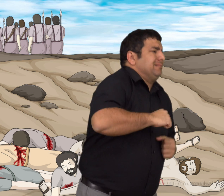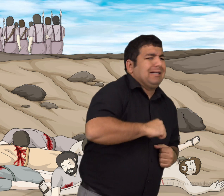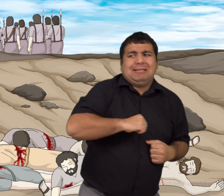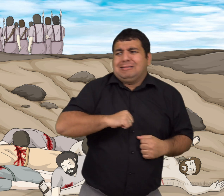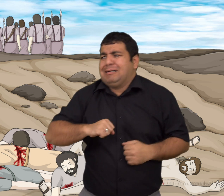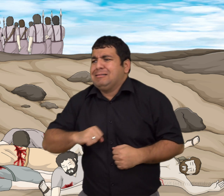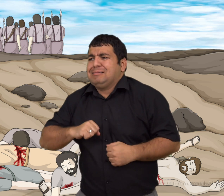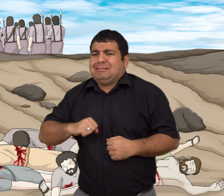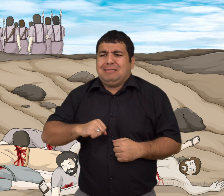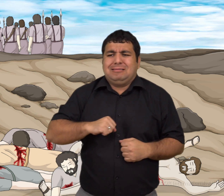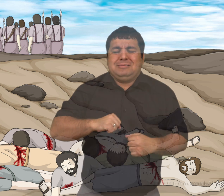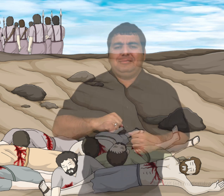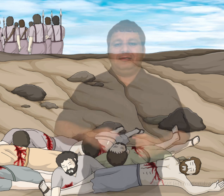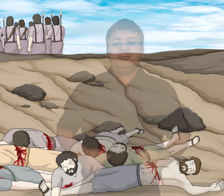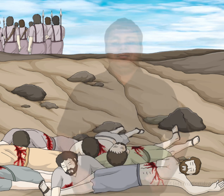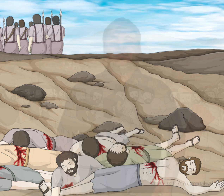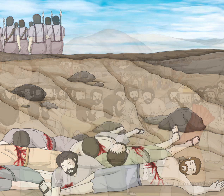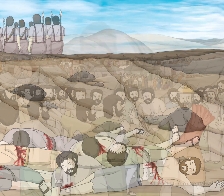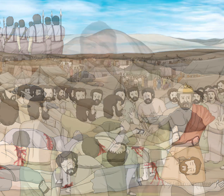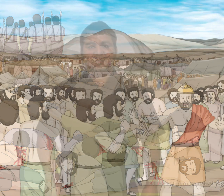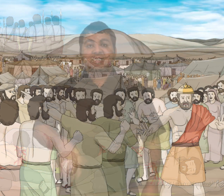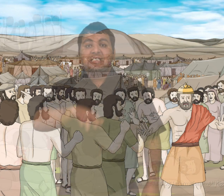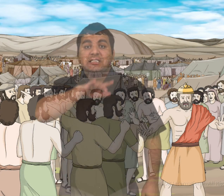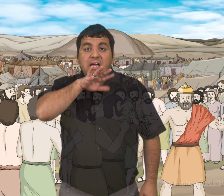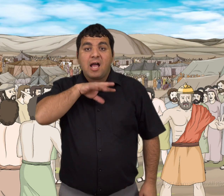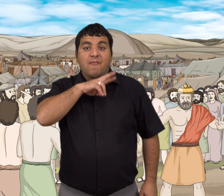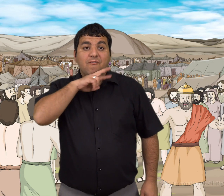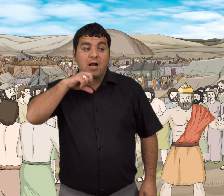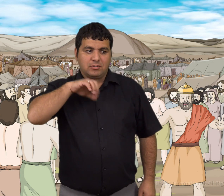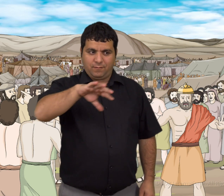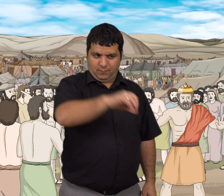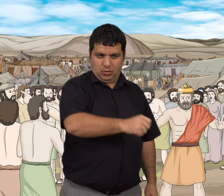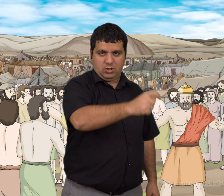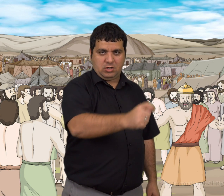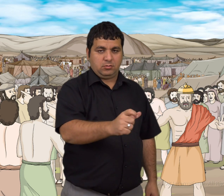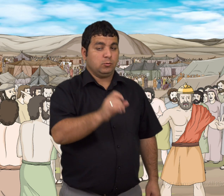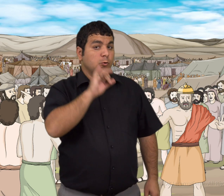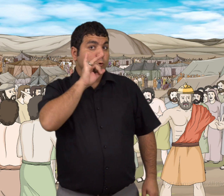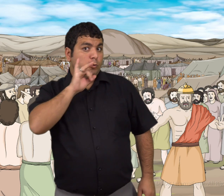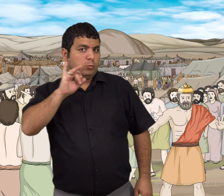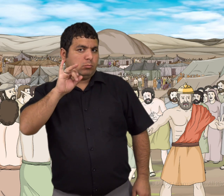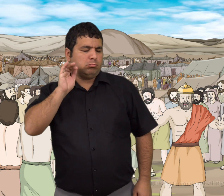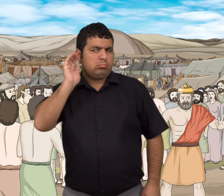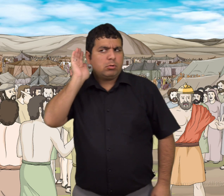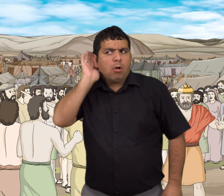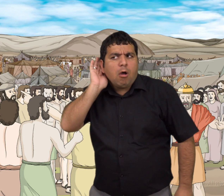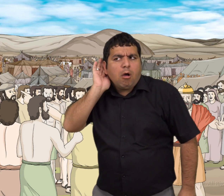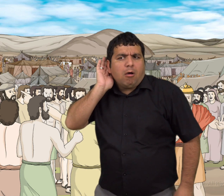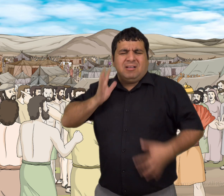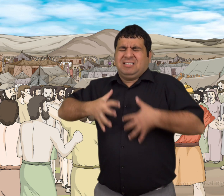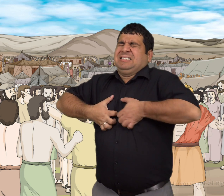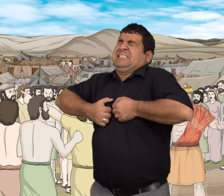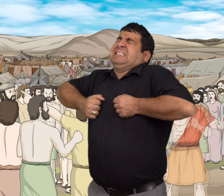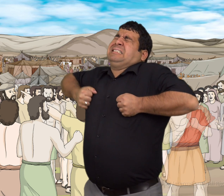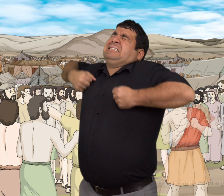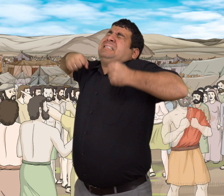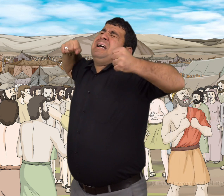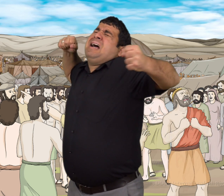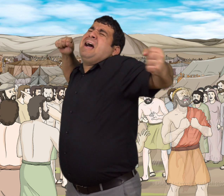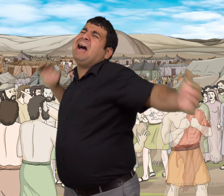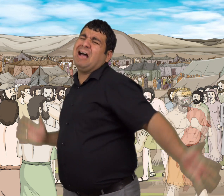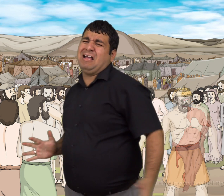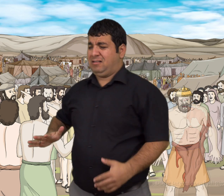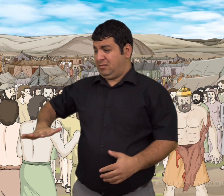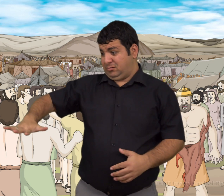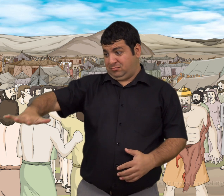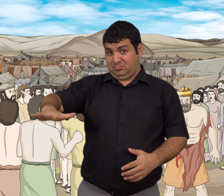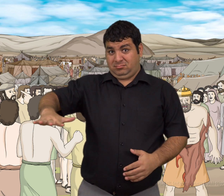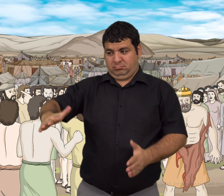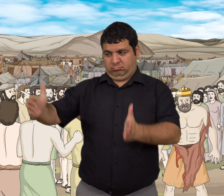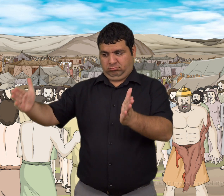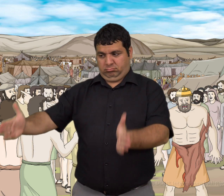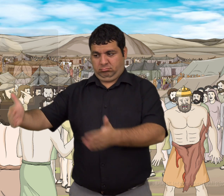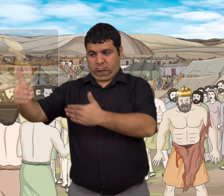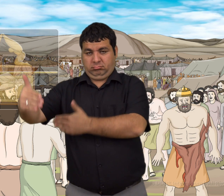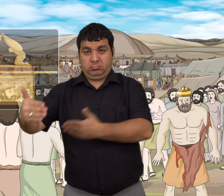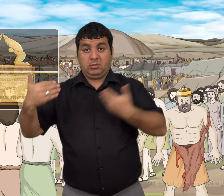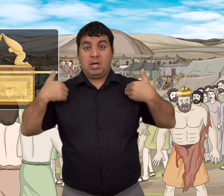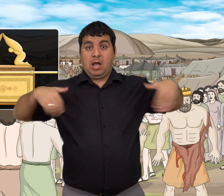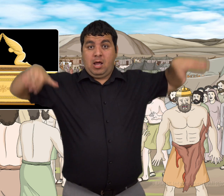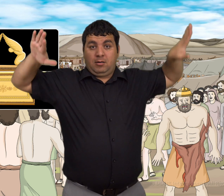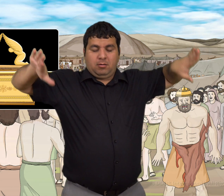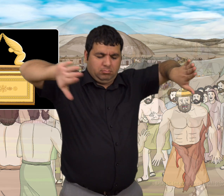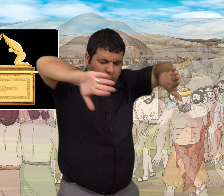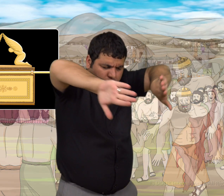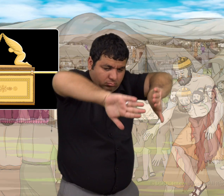So the hearts of the people melted and became like water.